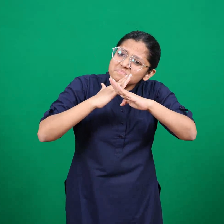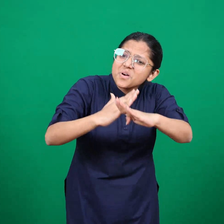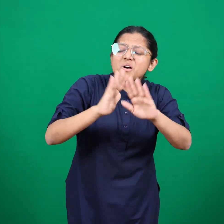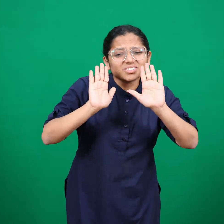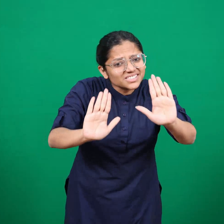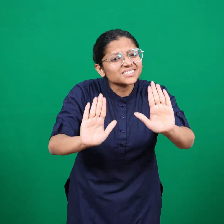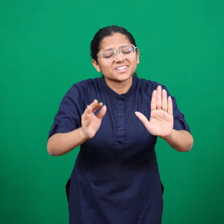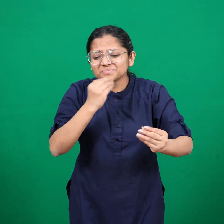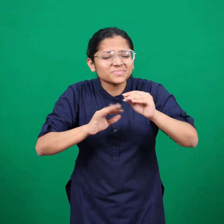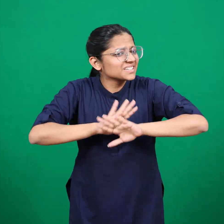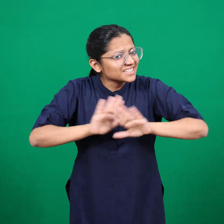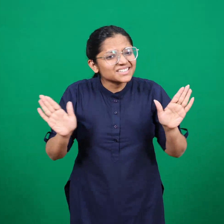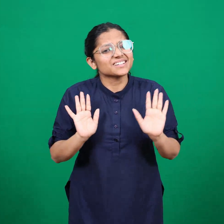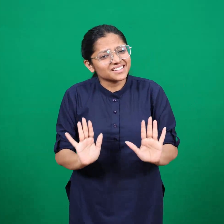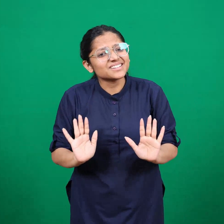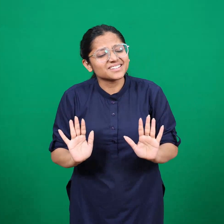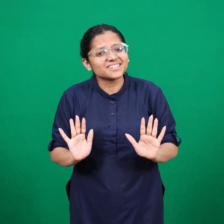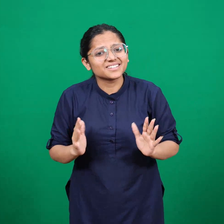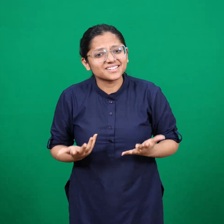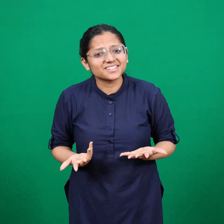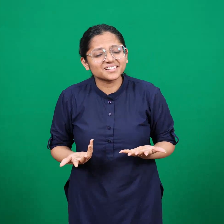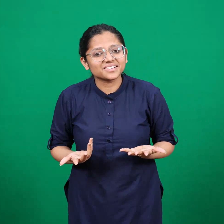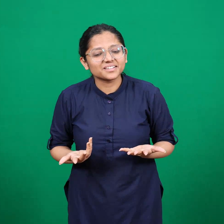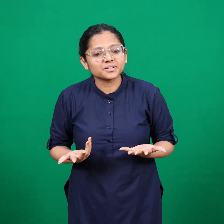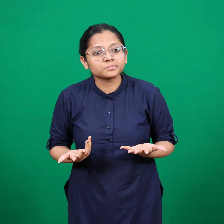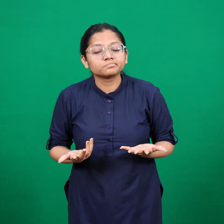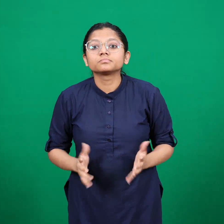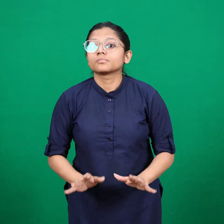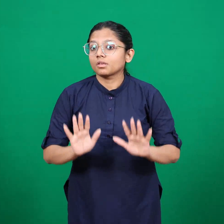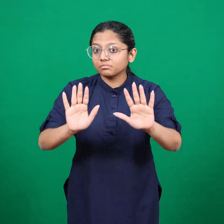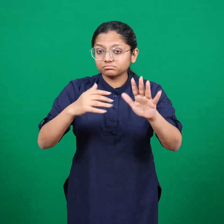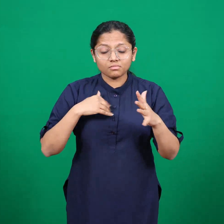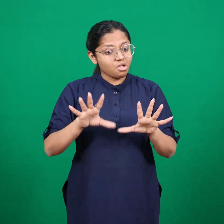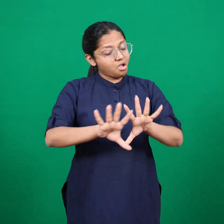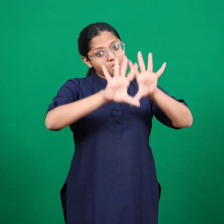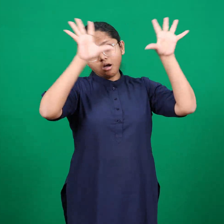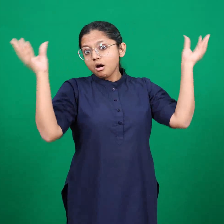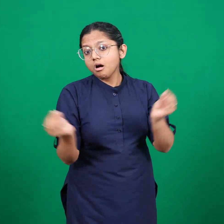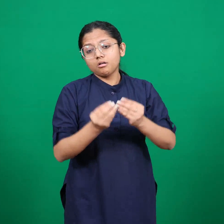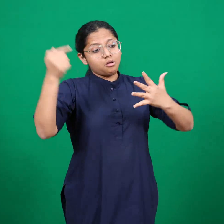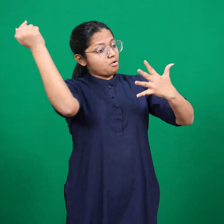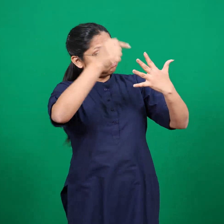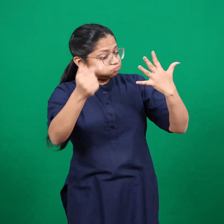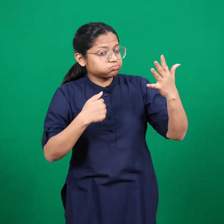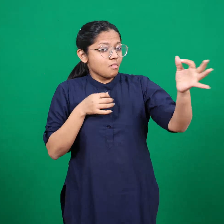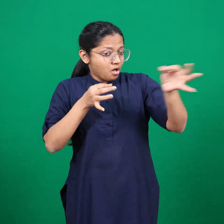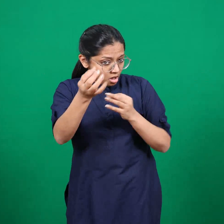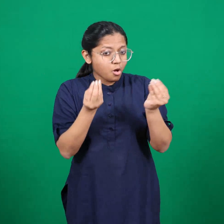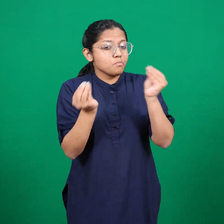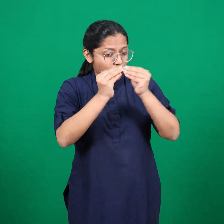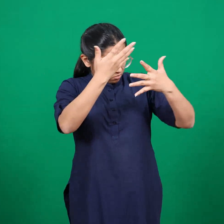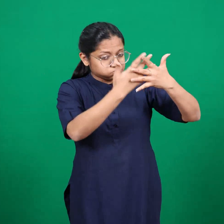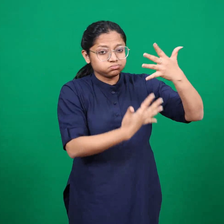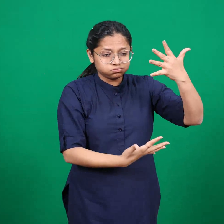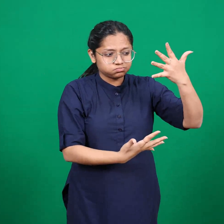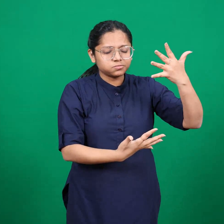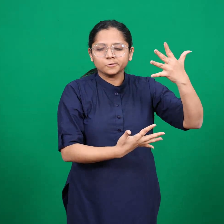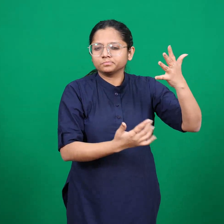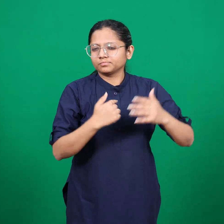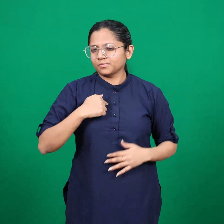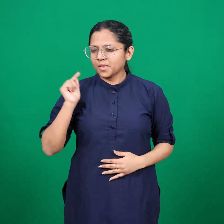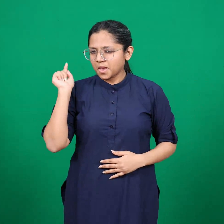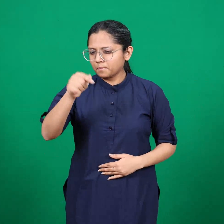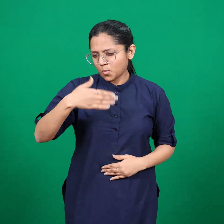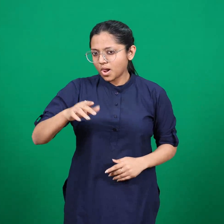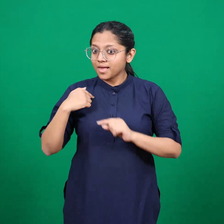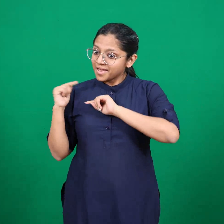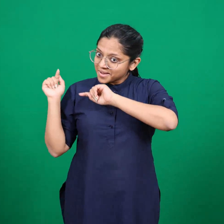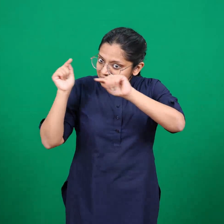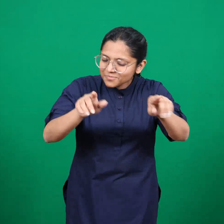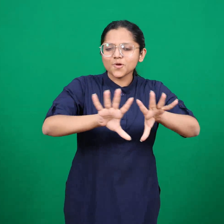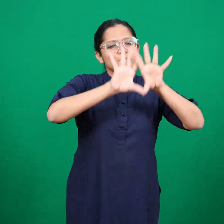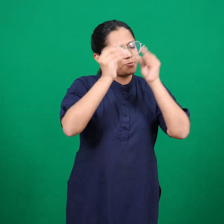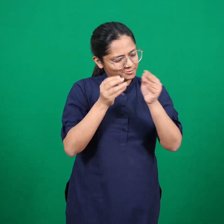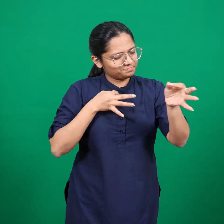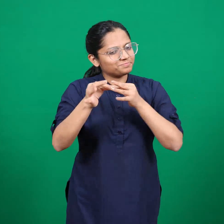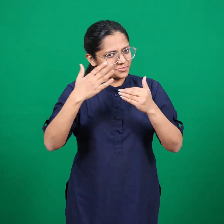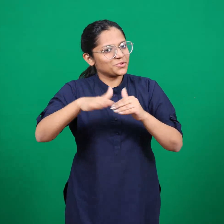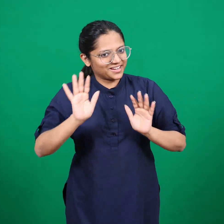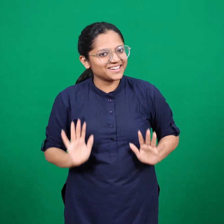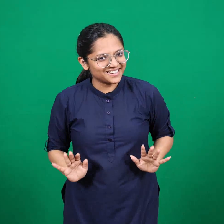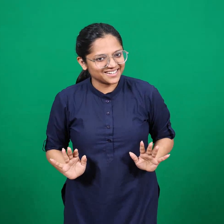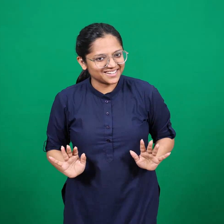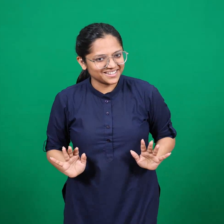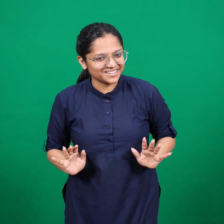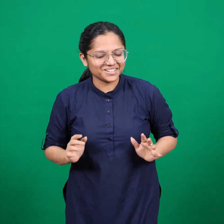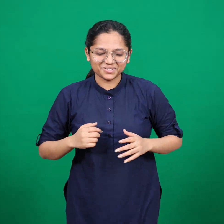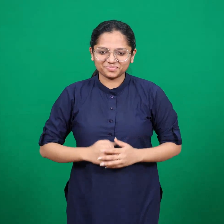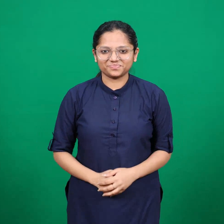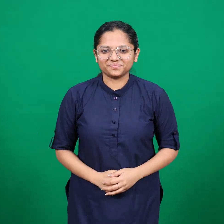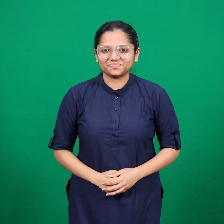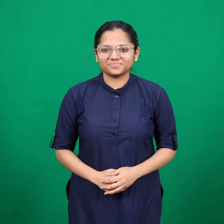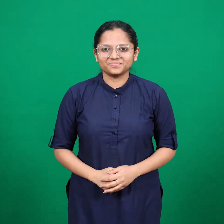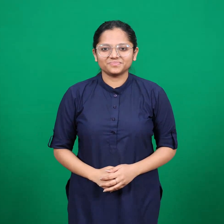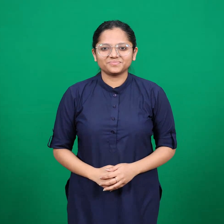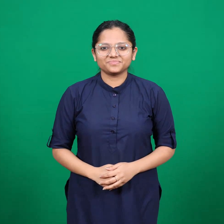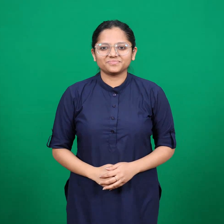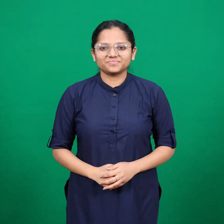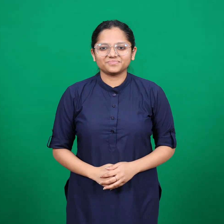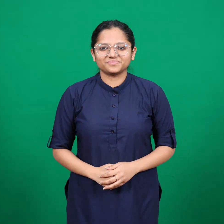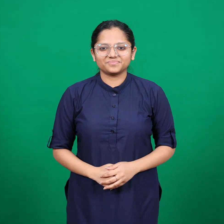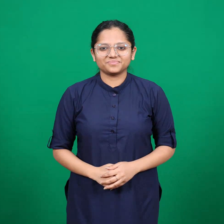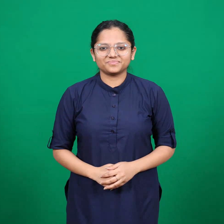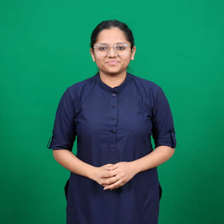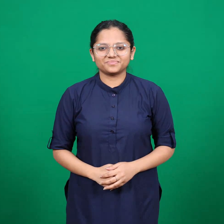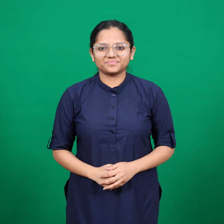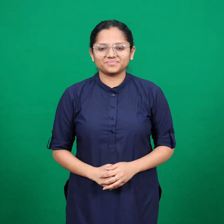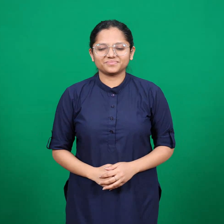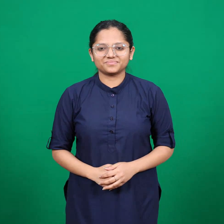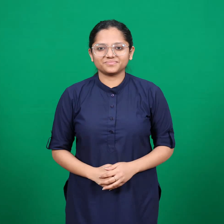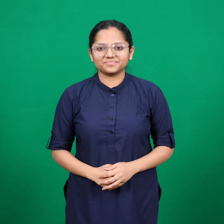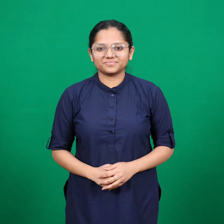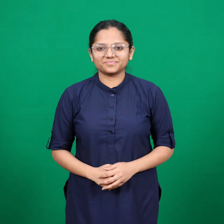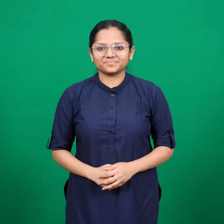And when I come, I will give instructions about the remaining matters.